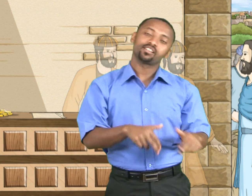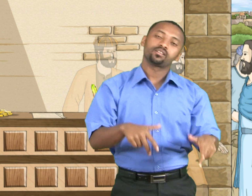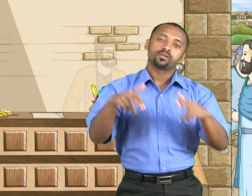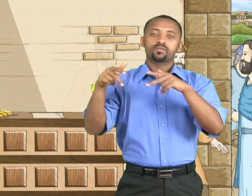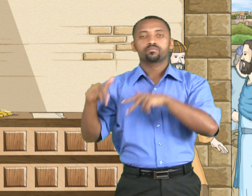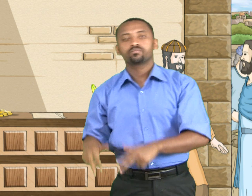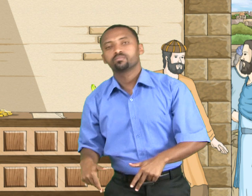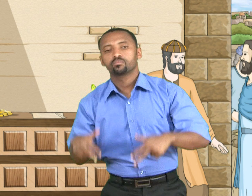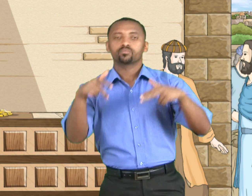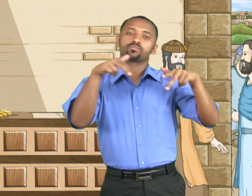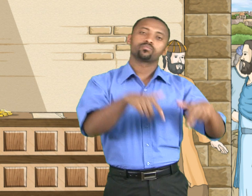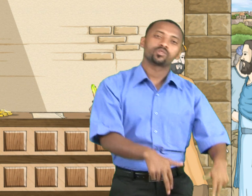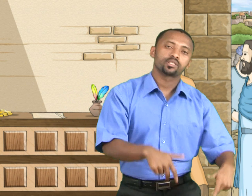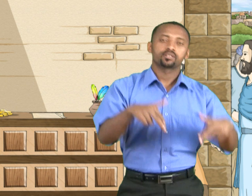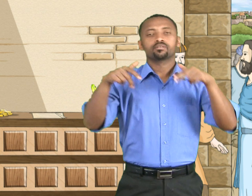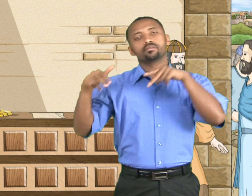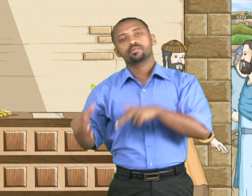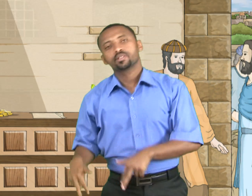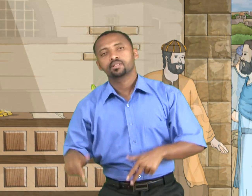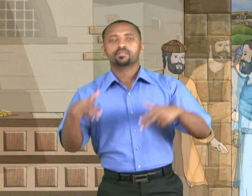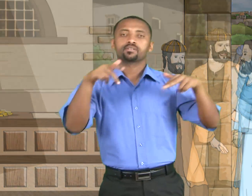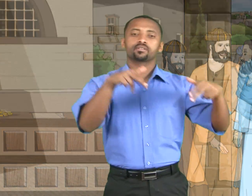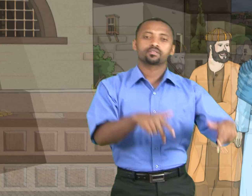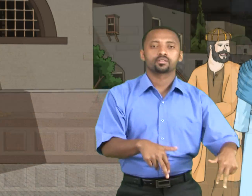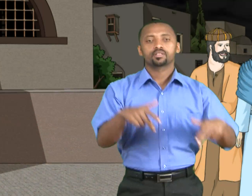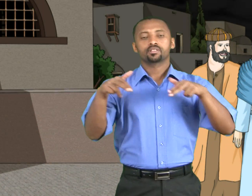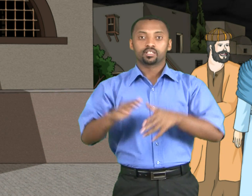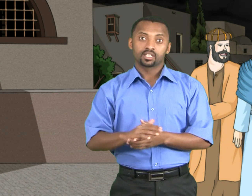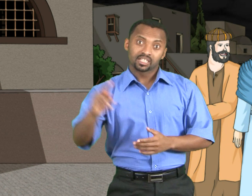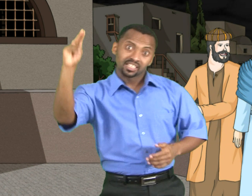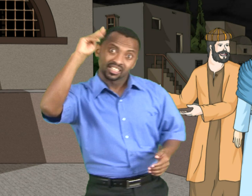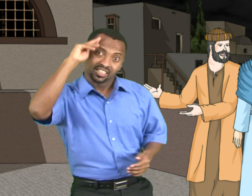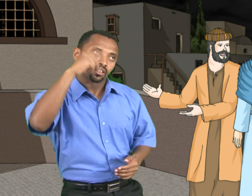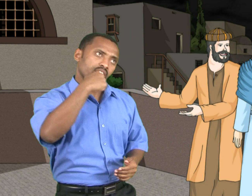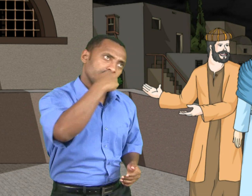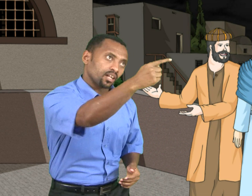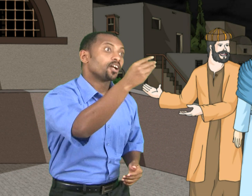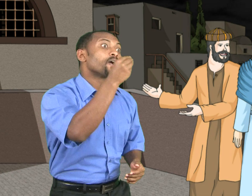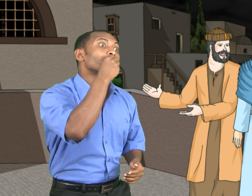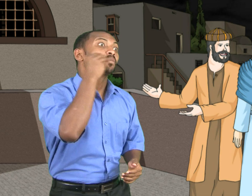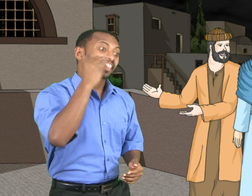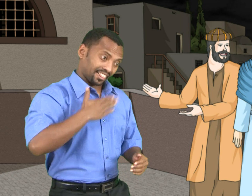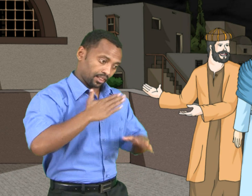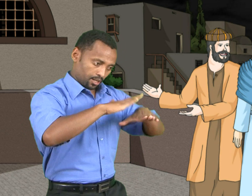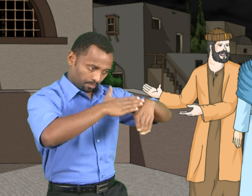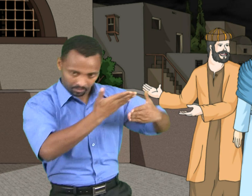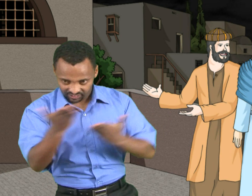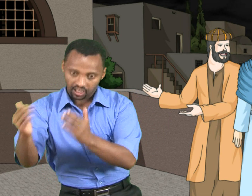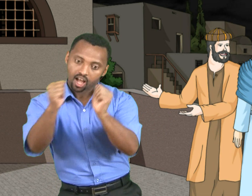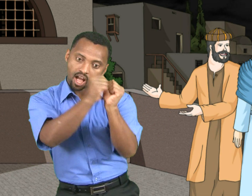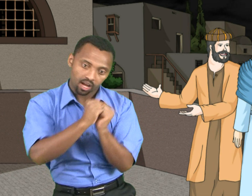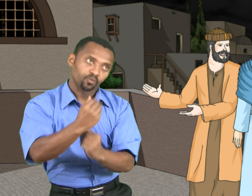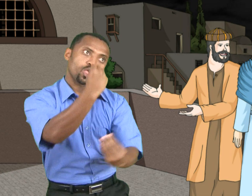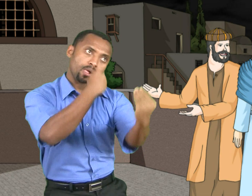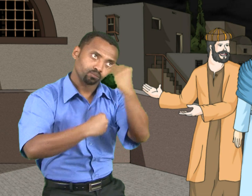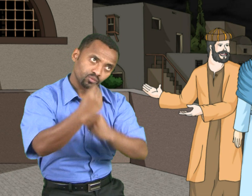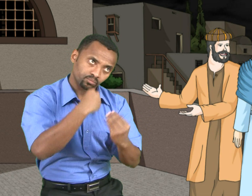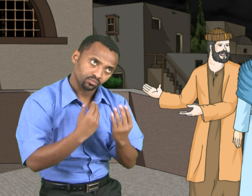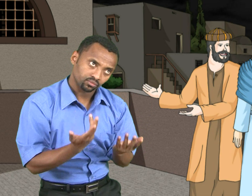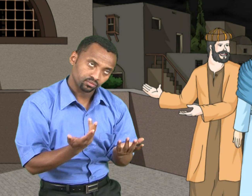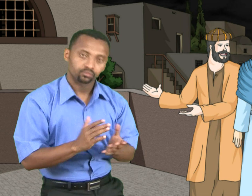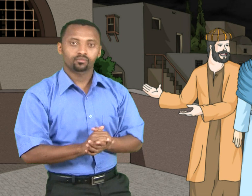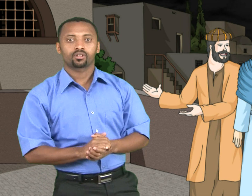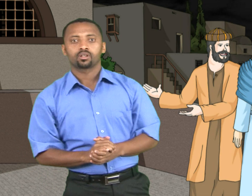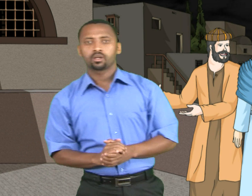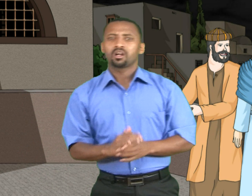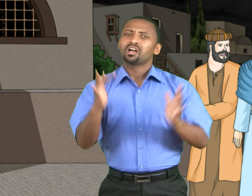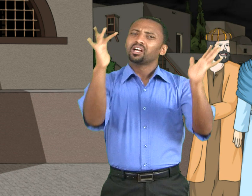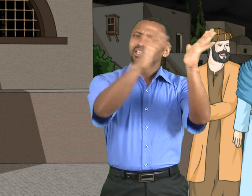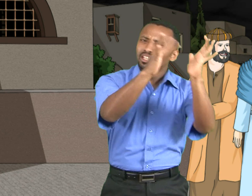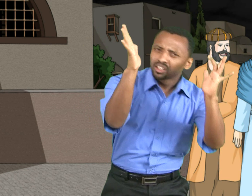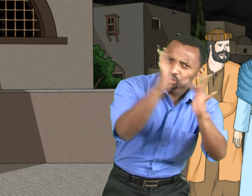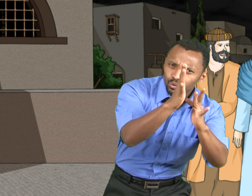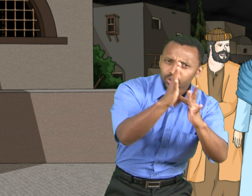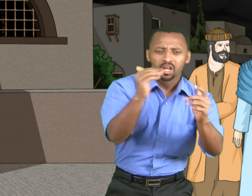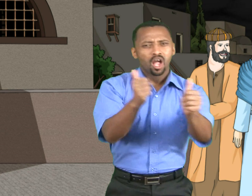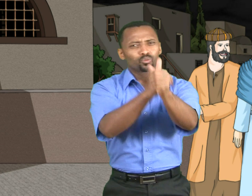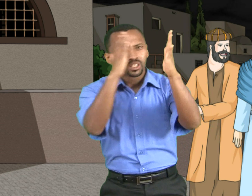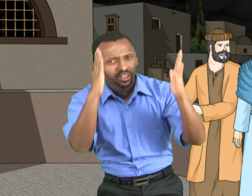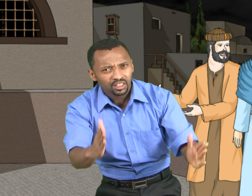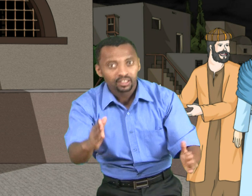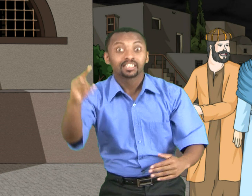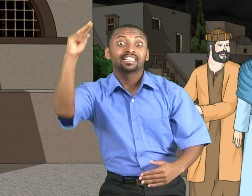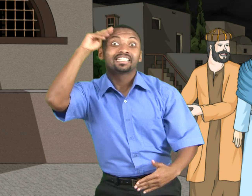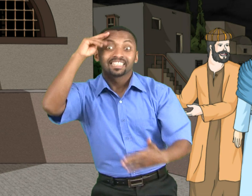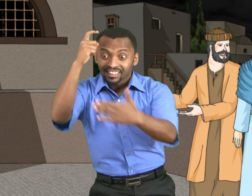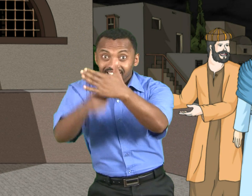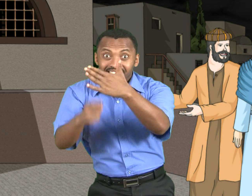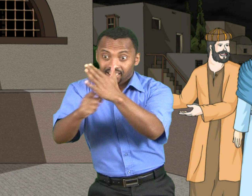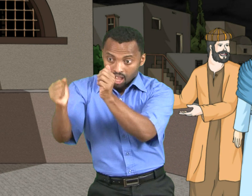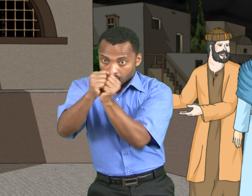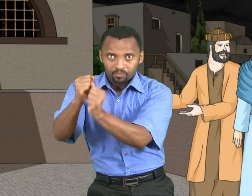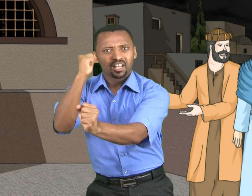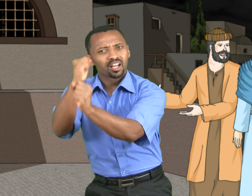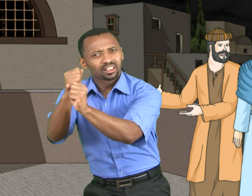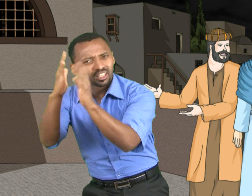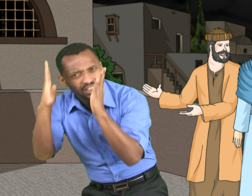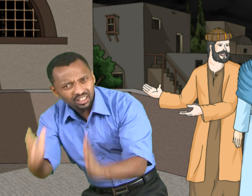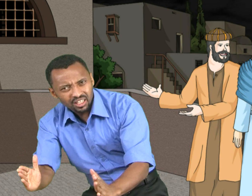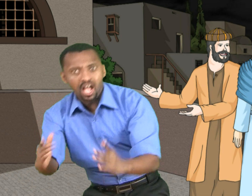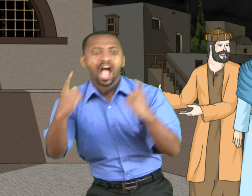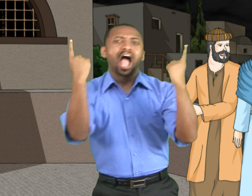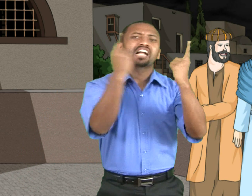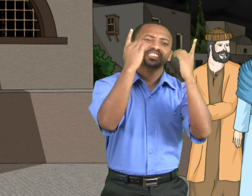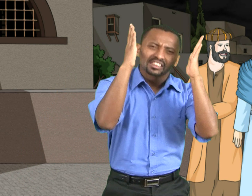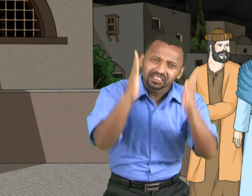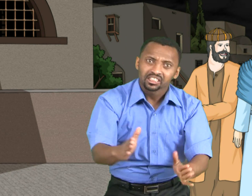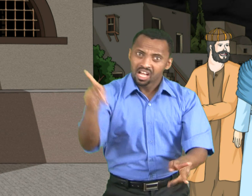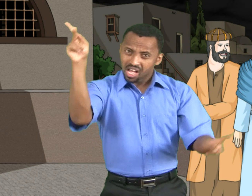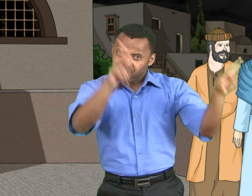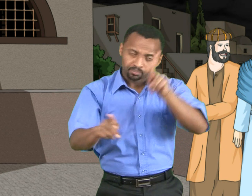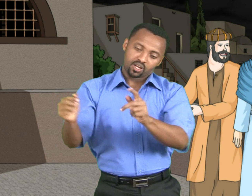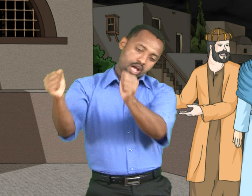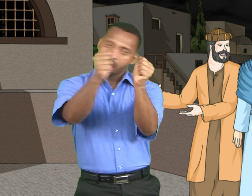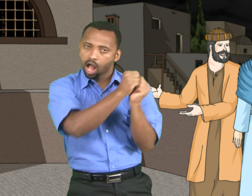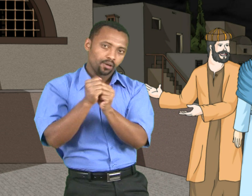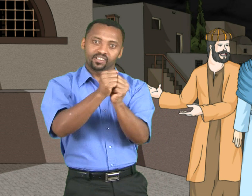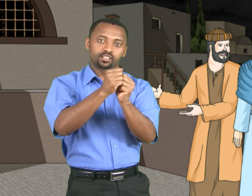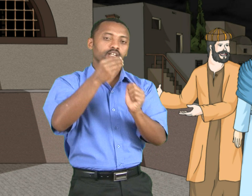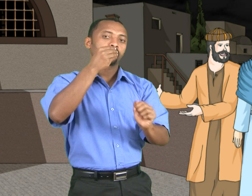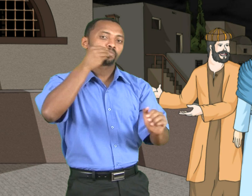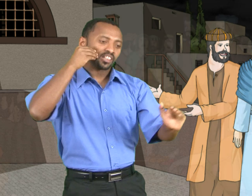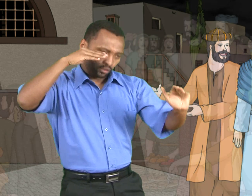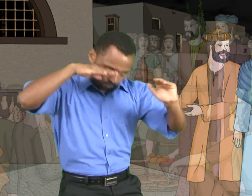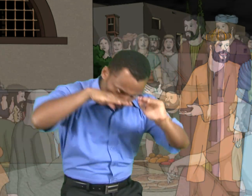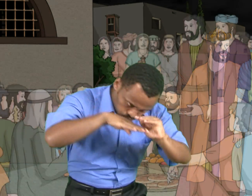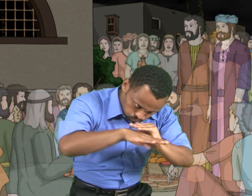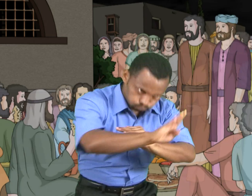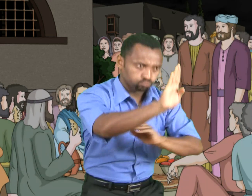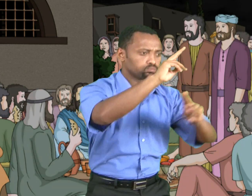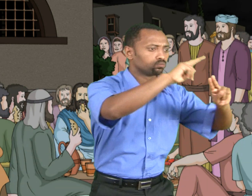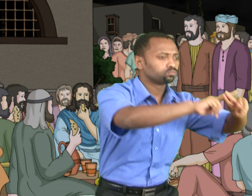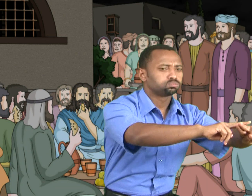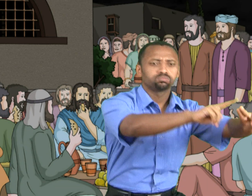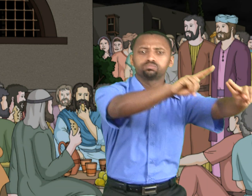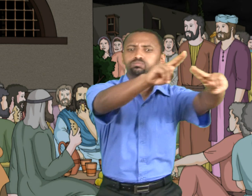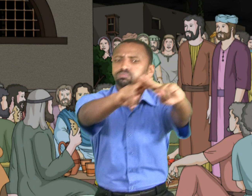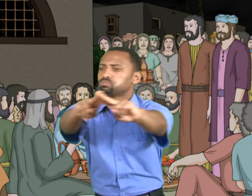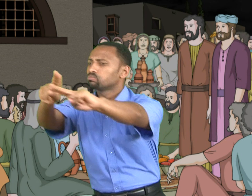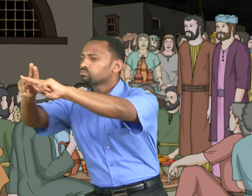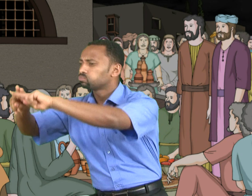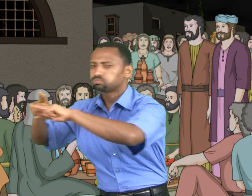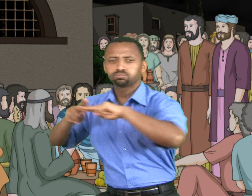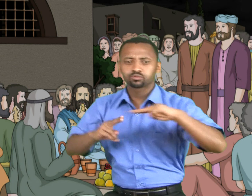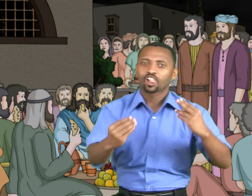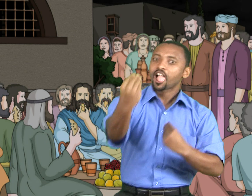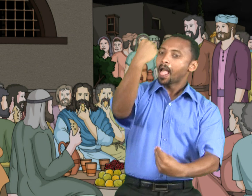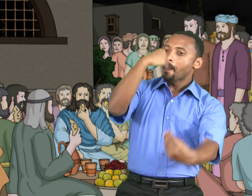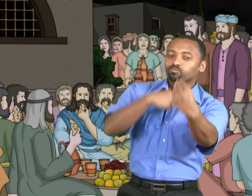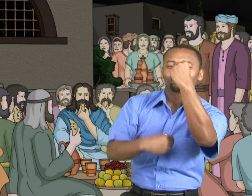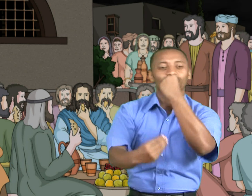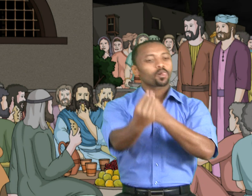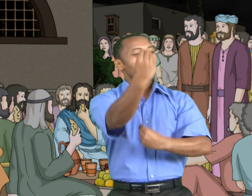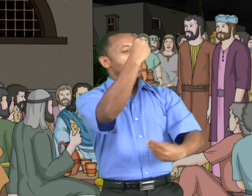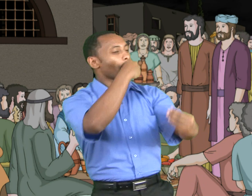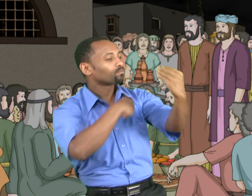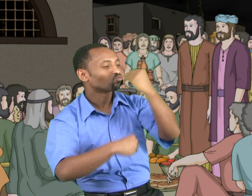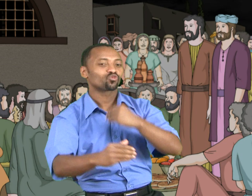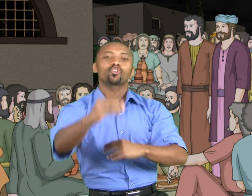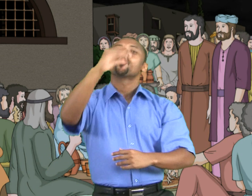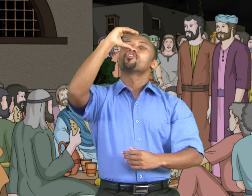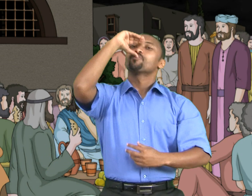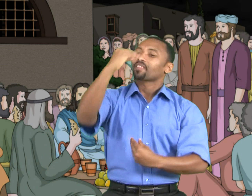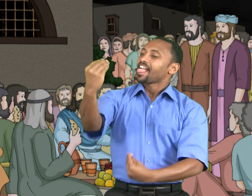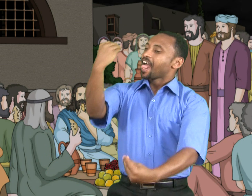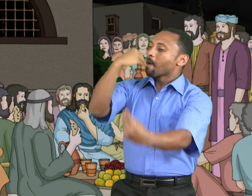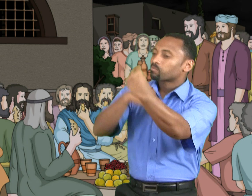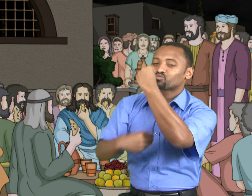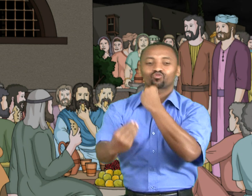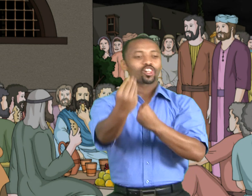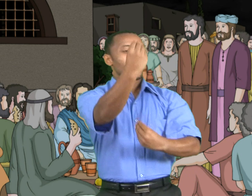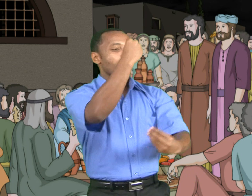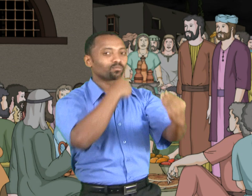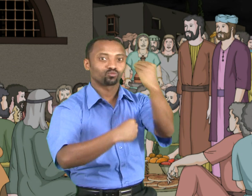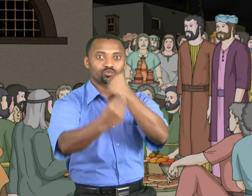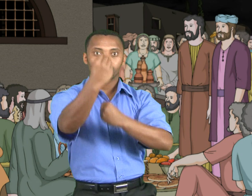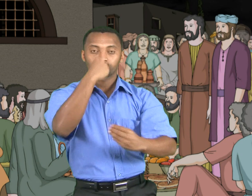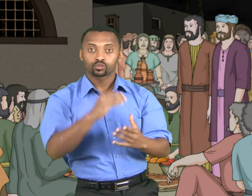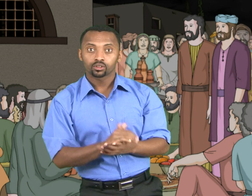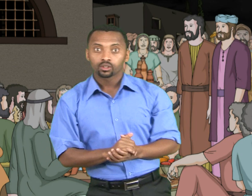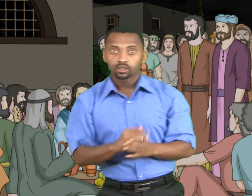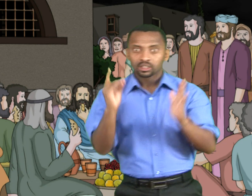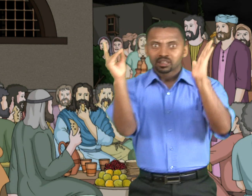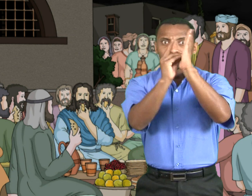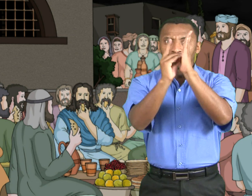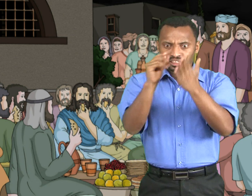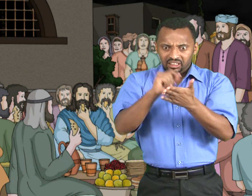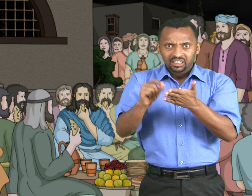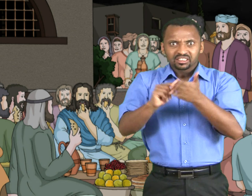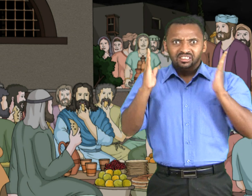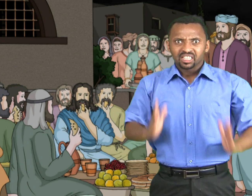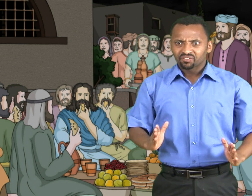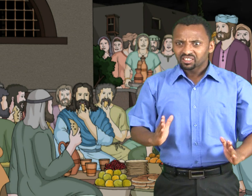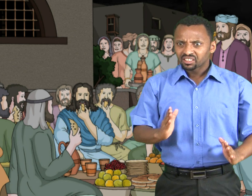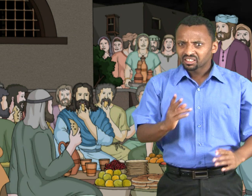While Jesus was dining at Levi’s house, many tax collectors and sinners were eating with Him and His disciples—for there were many who followed Him.